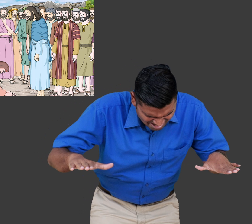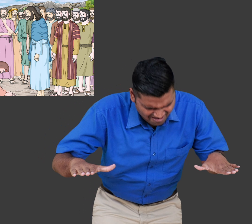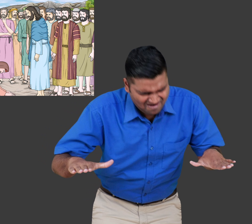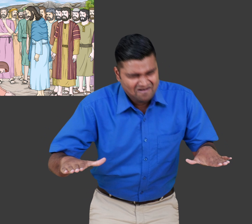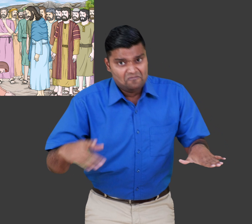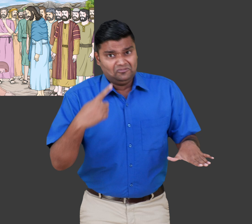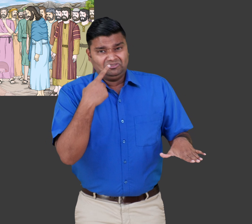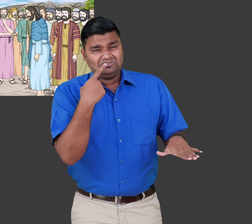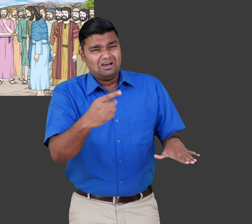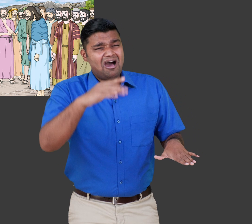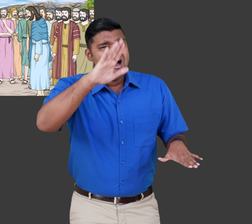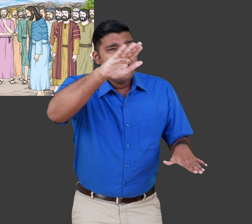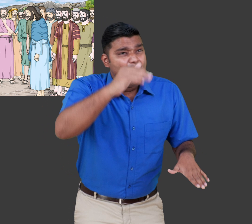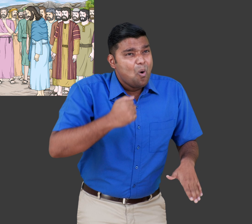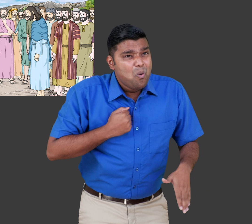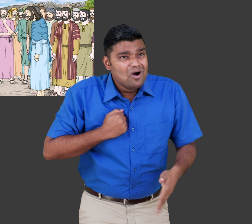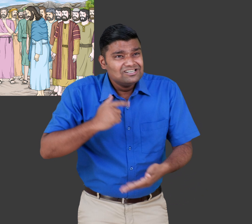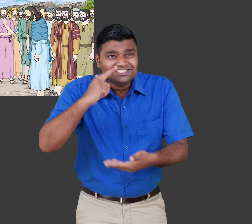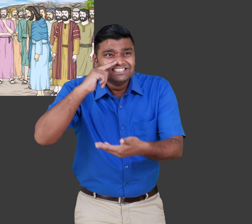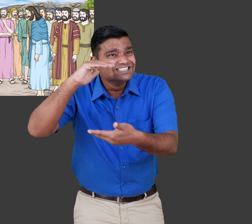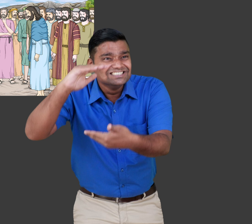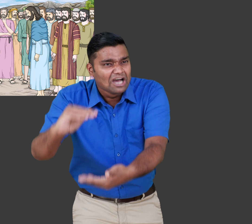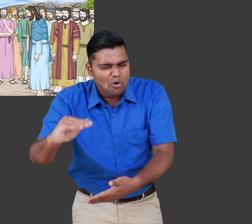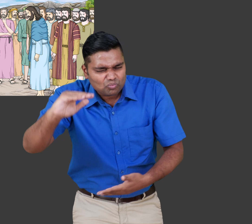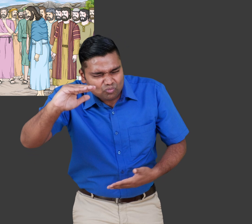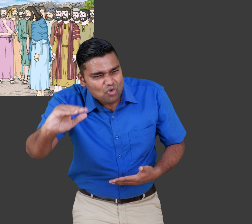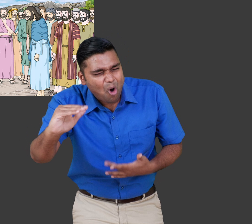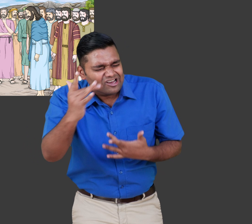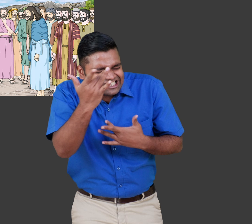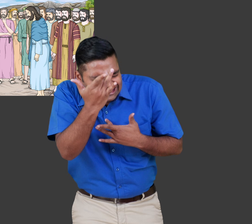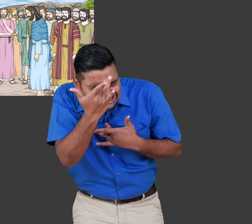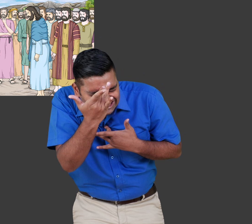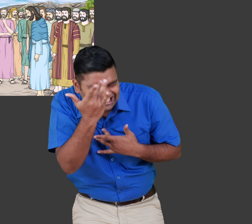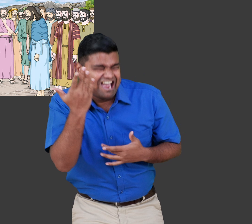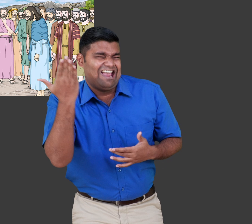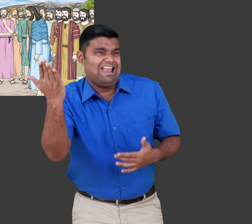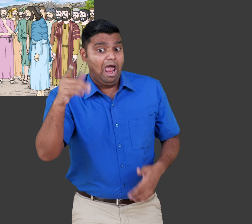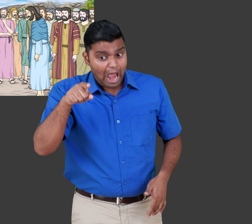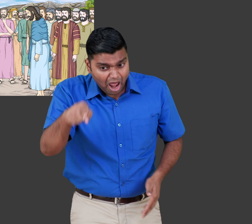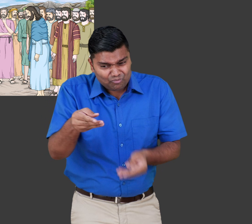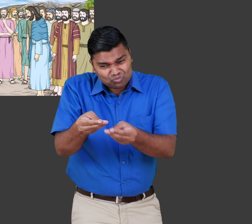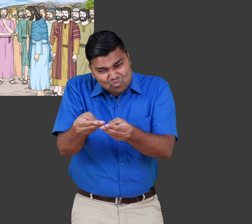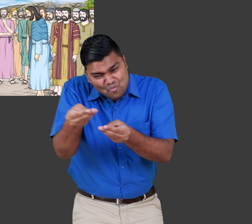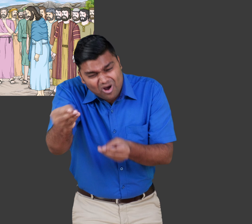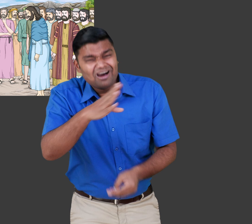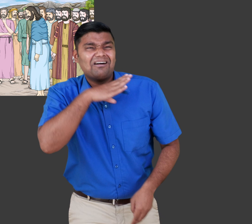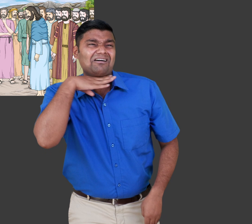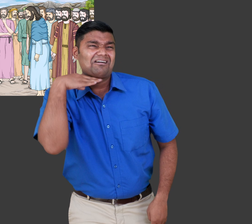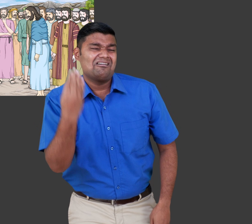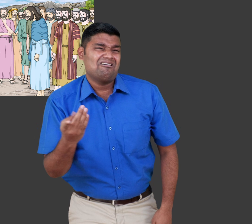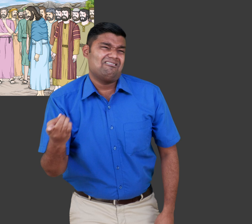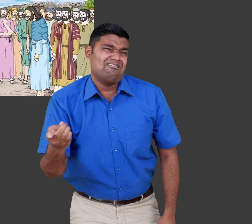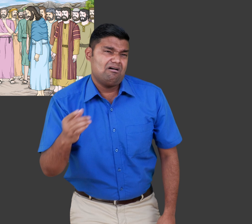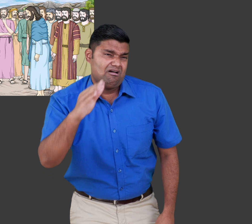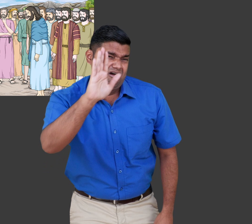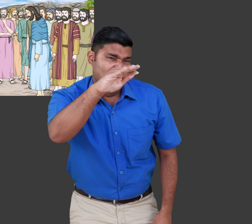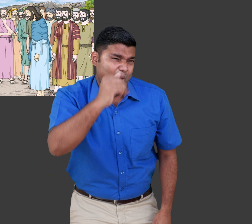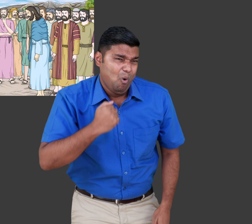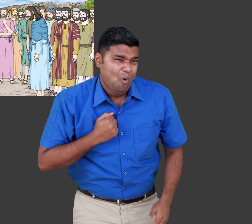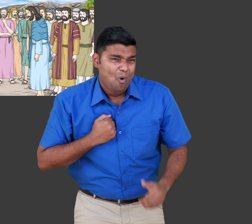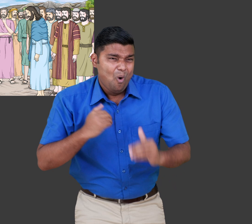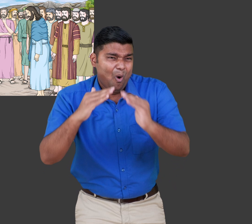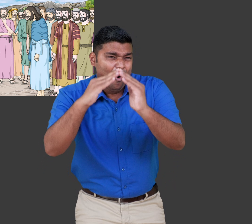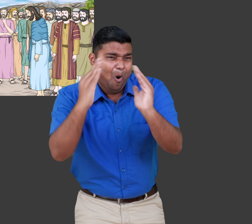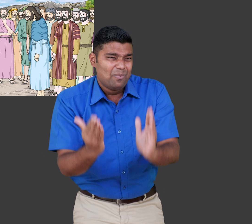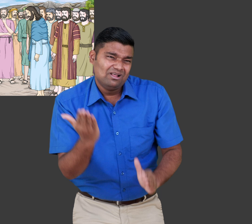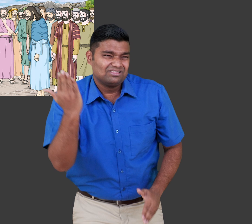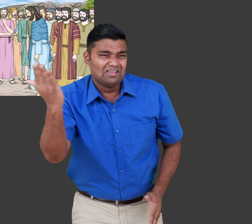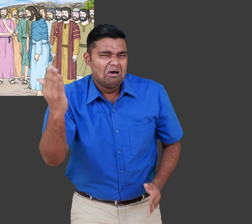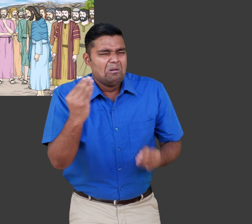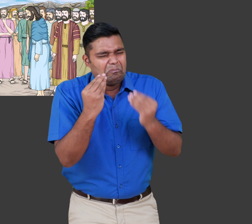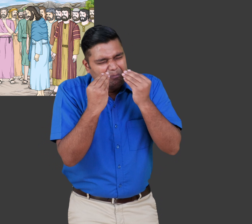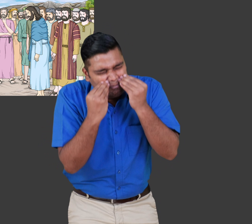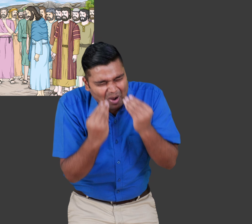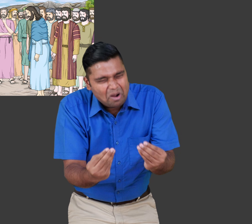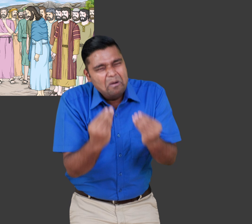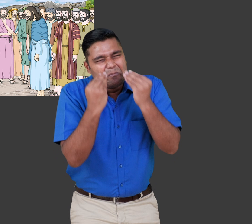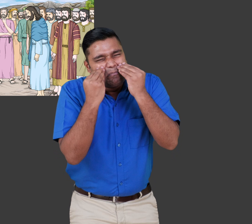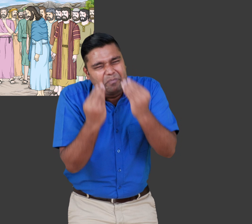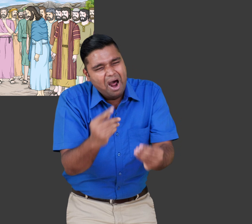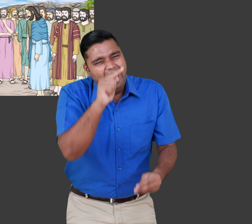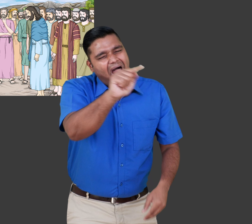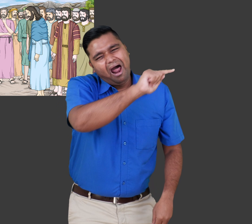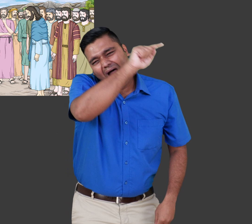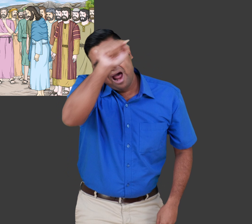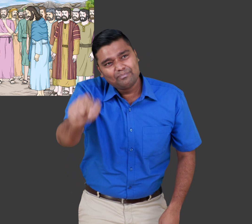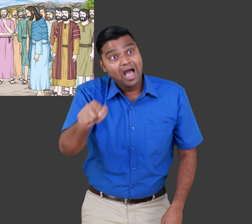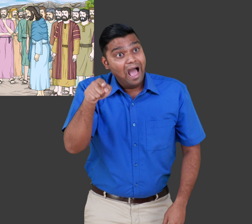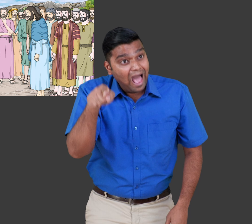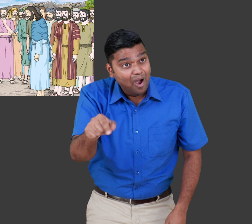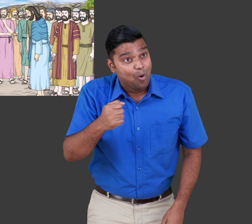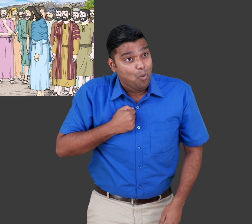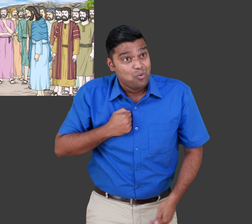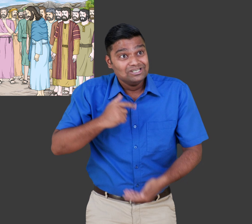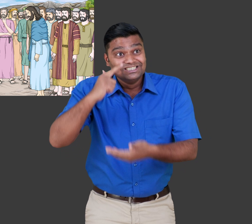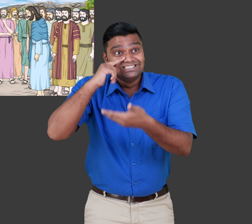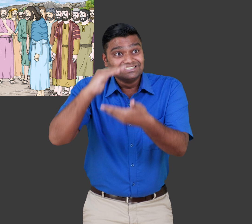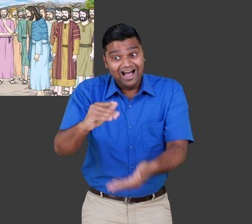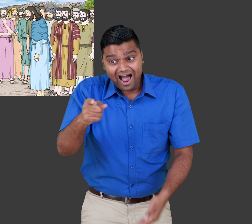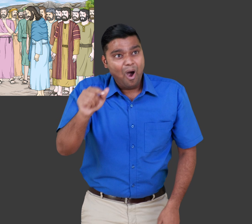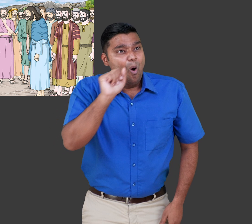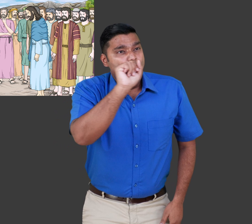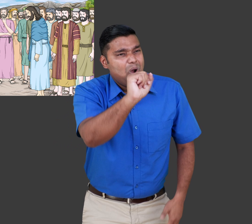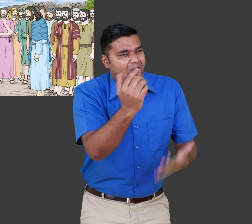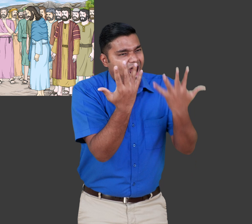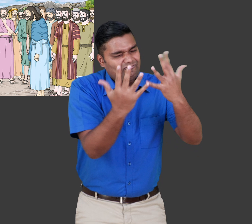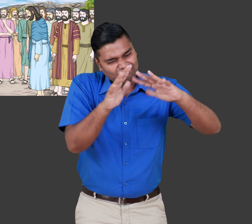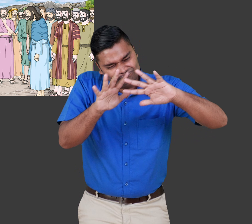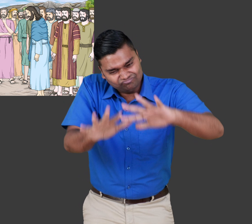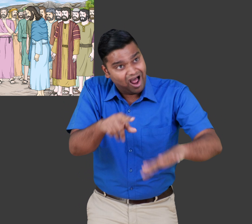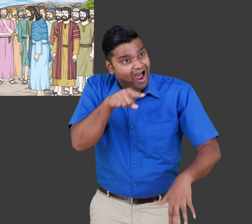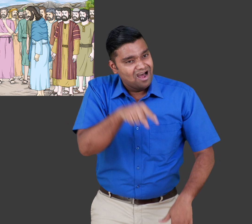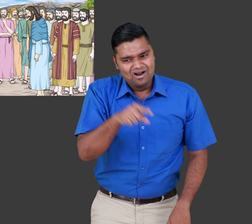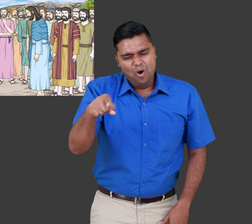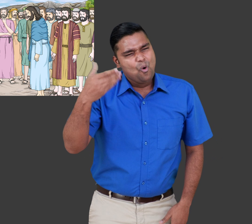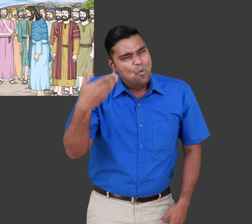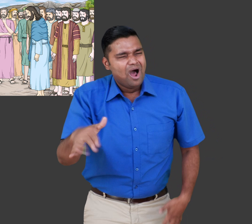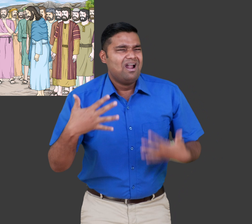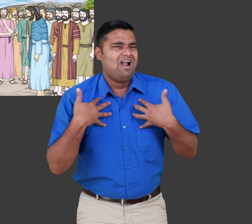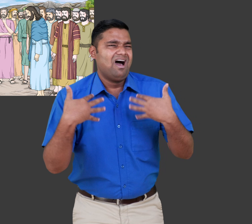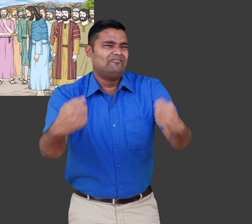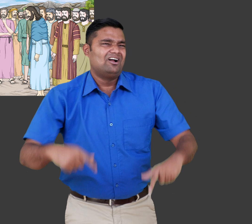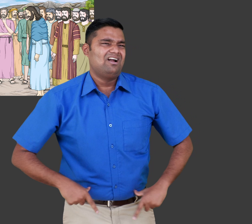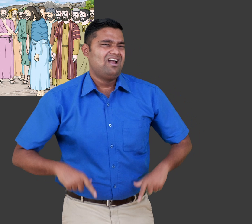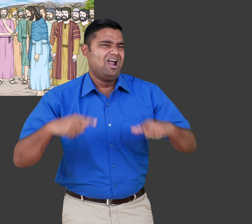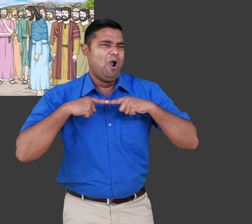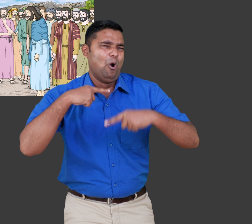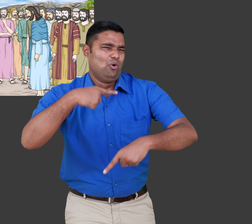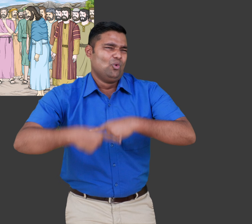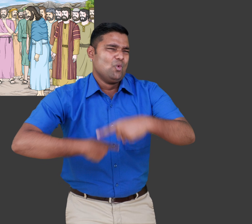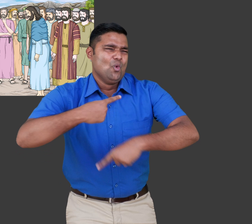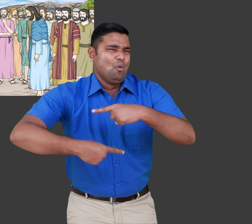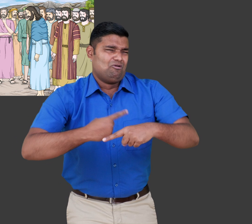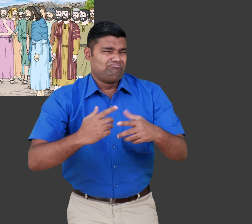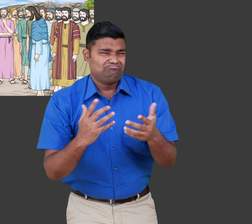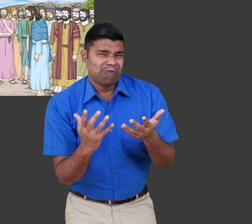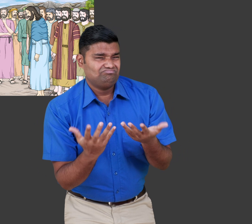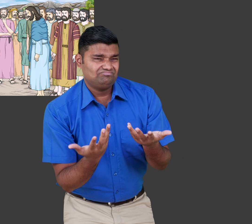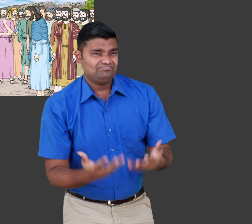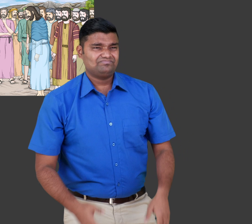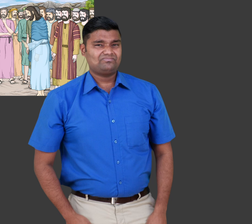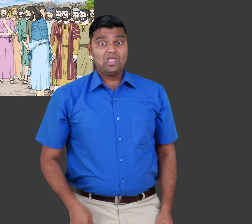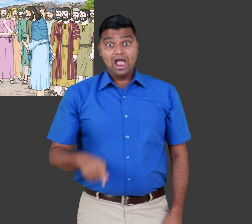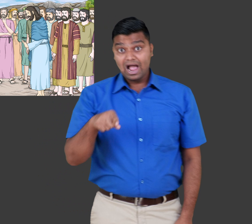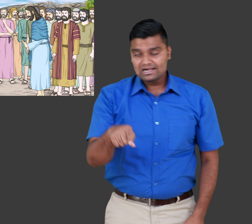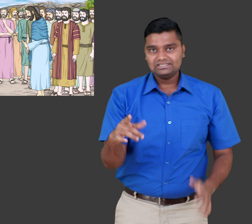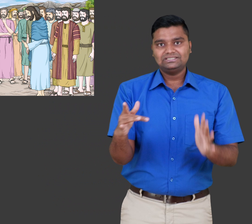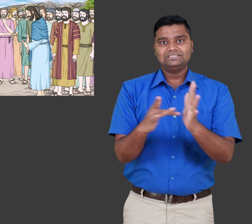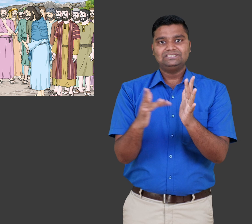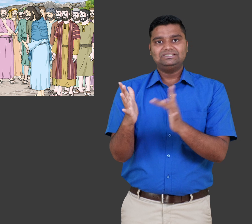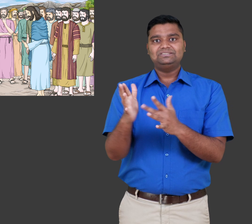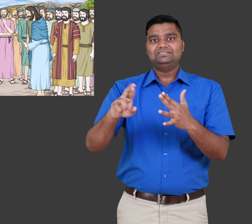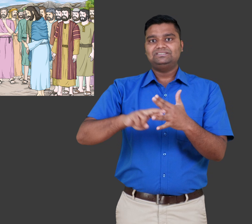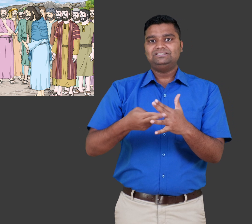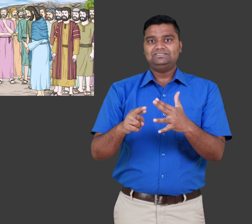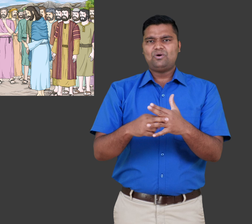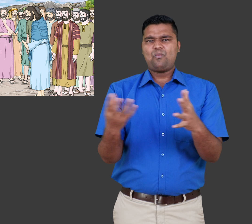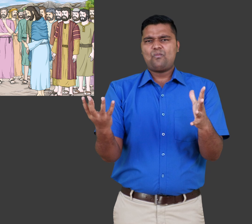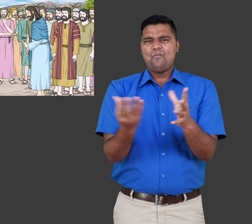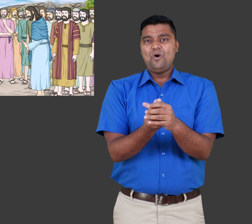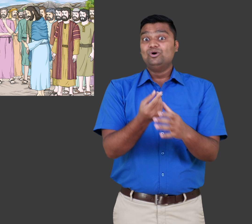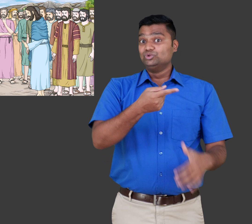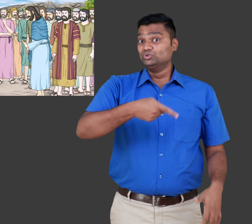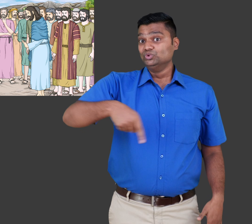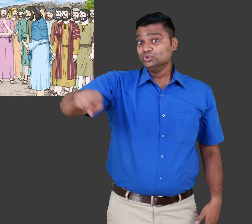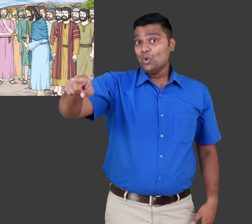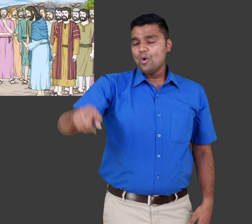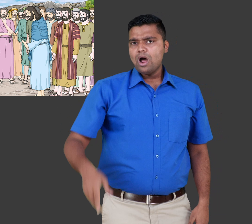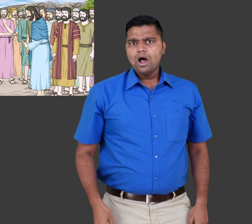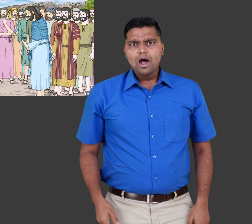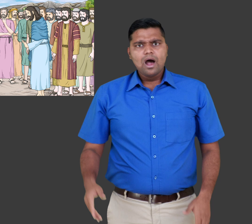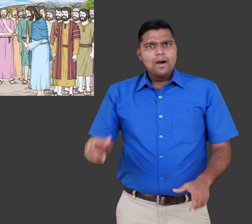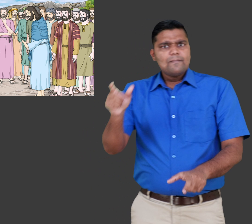Please come and place Your hands on her, so that she will be healed and live.”